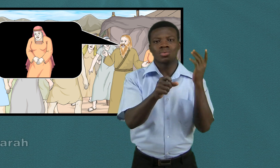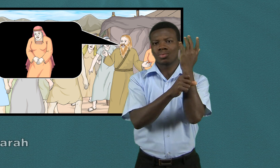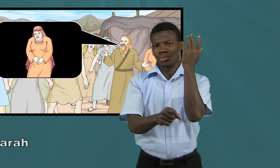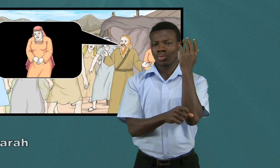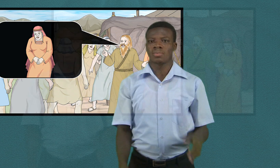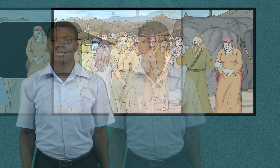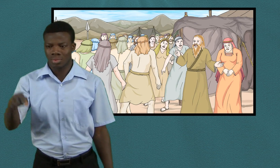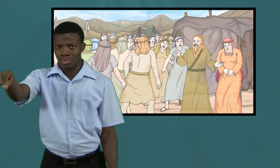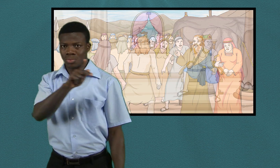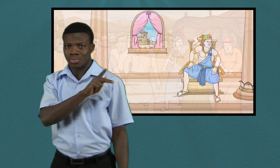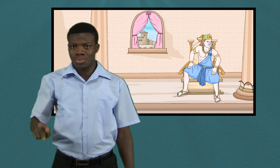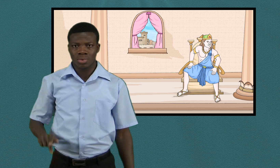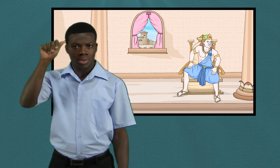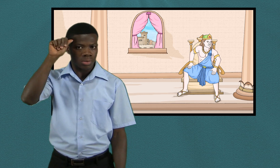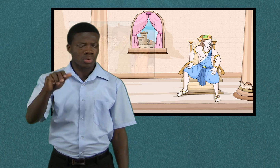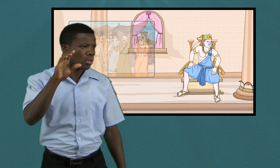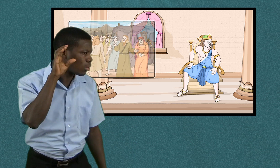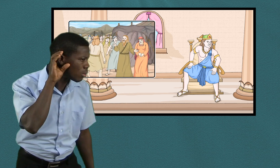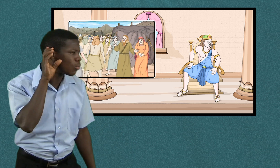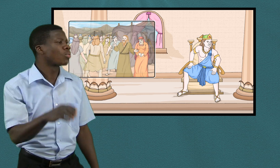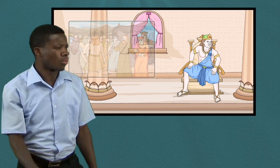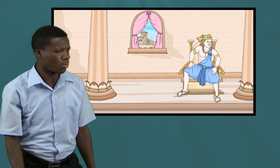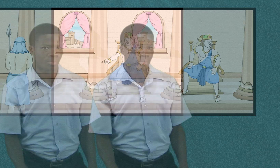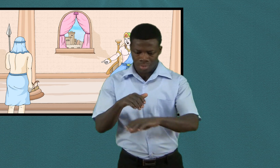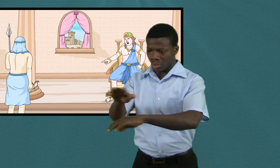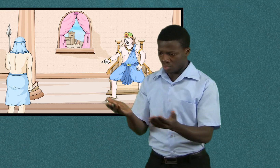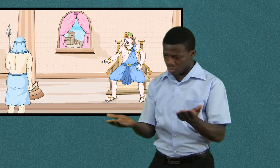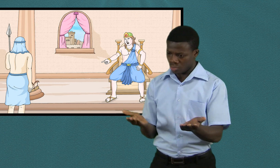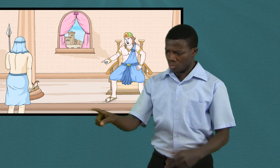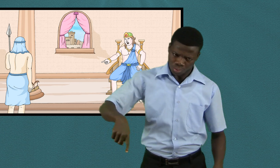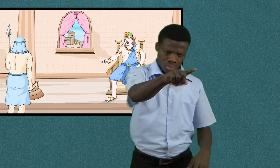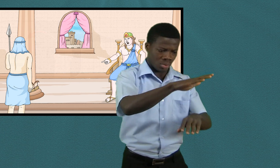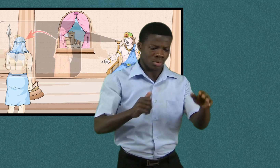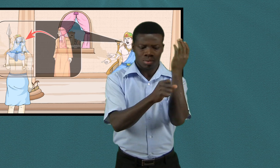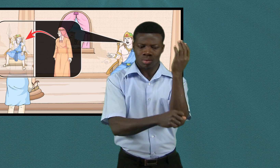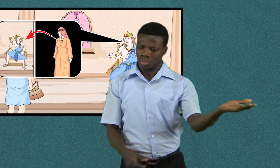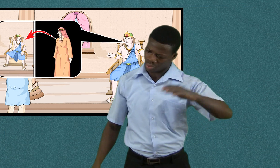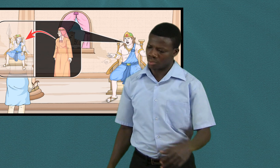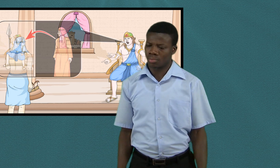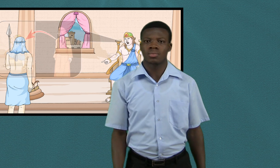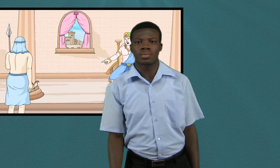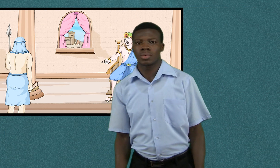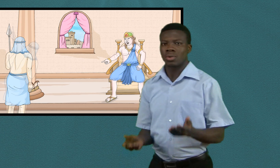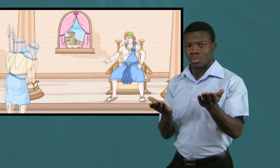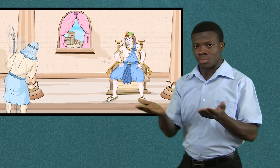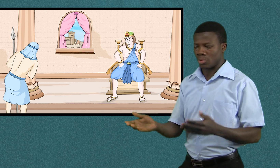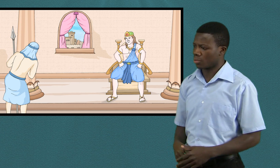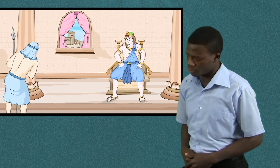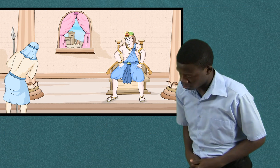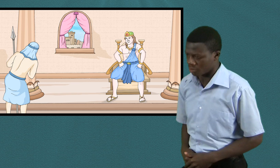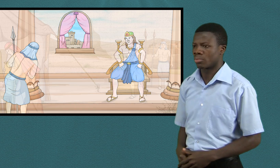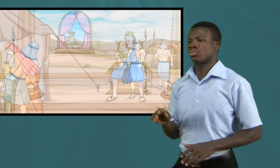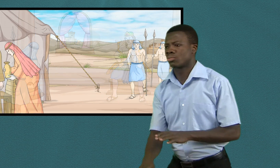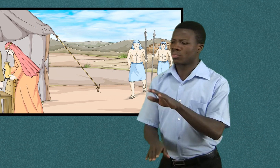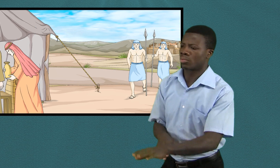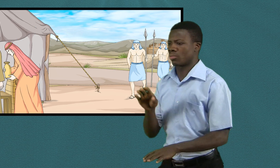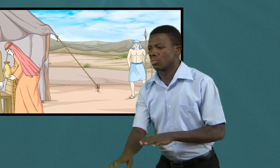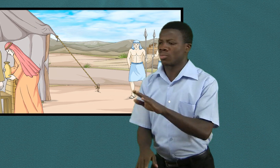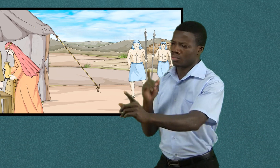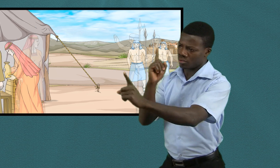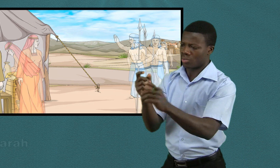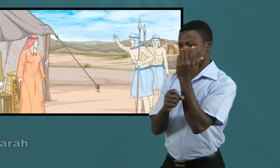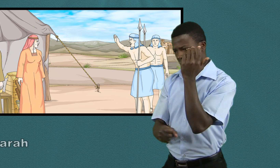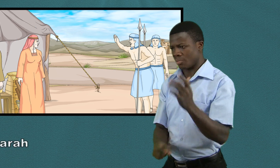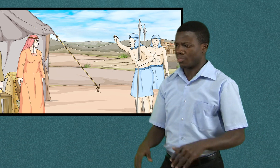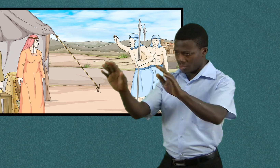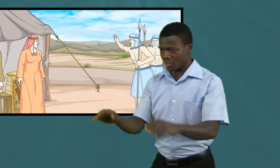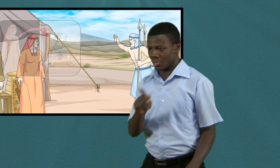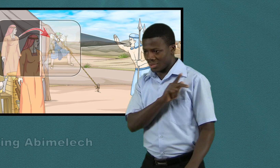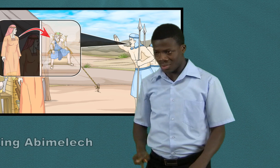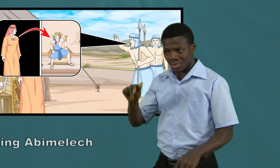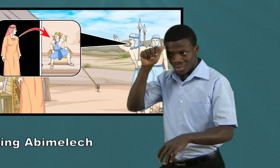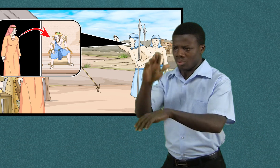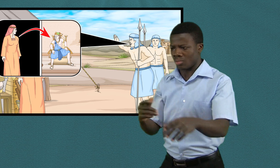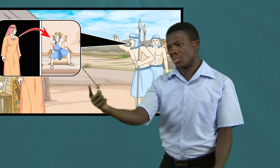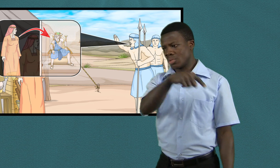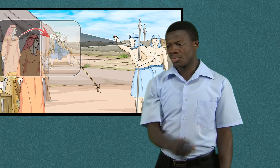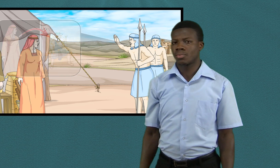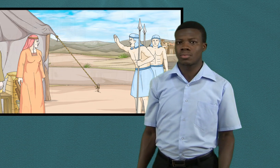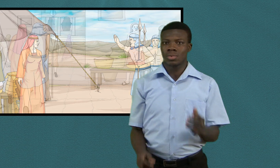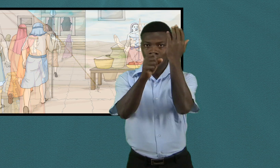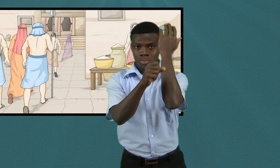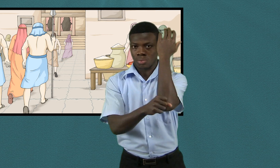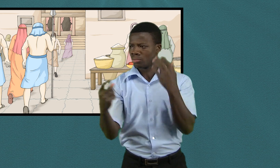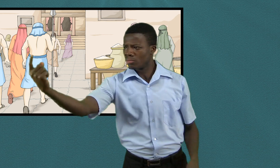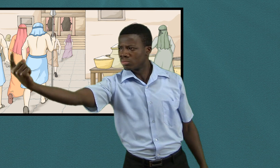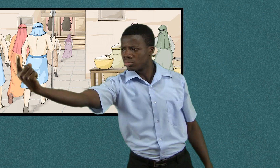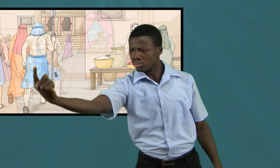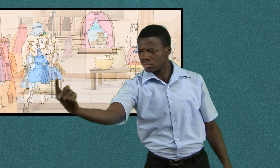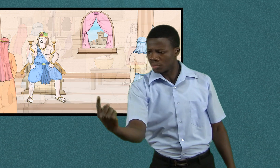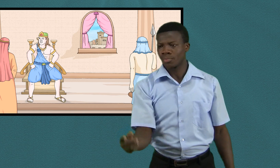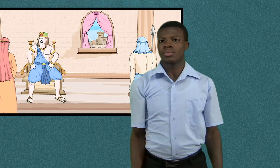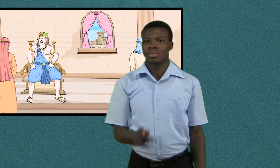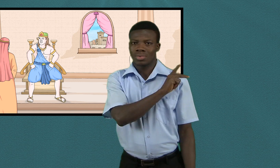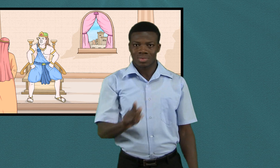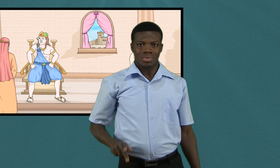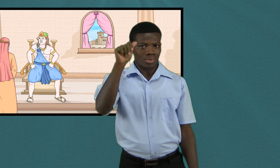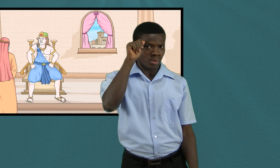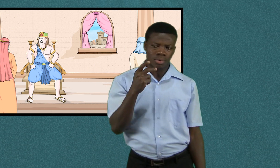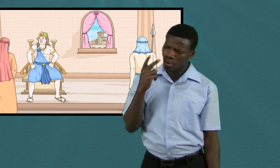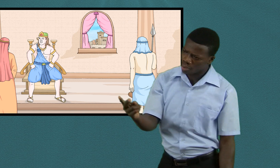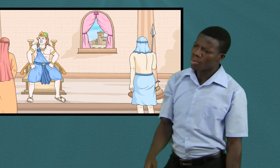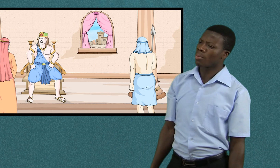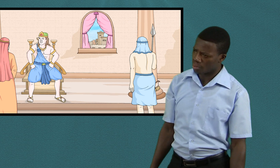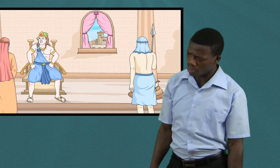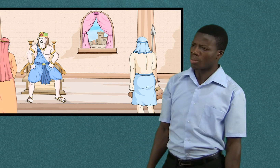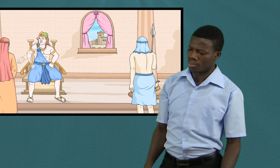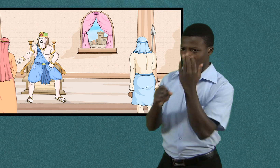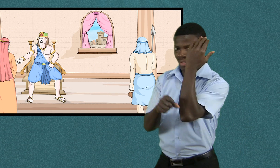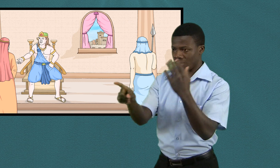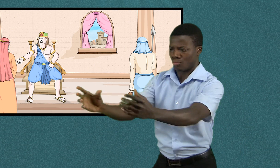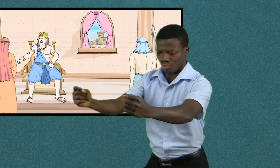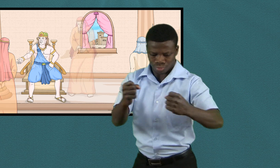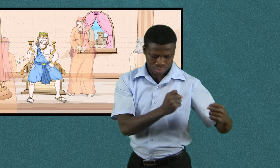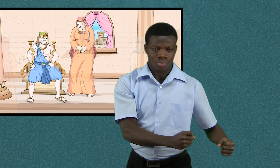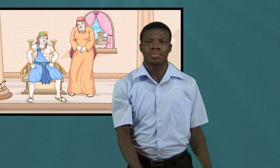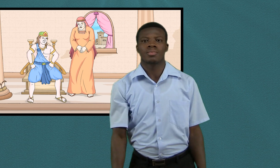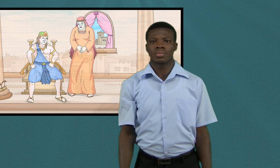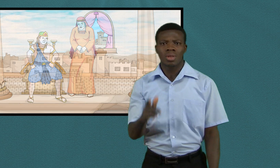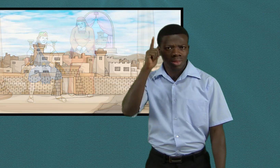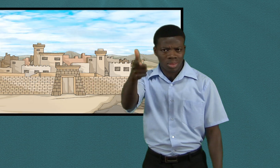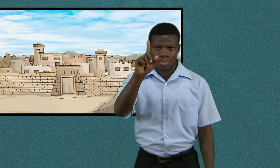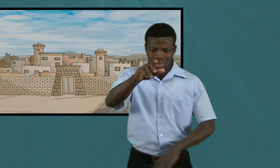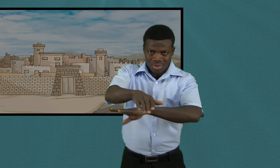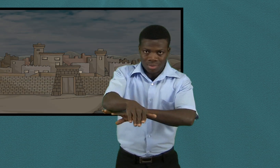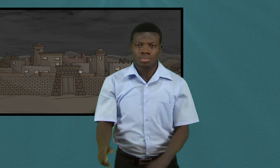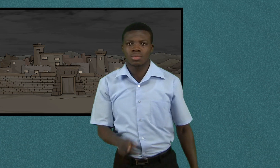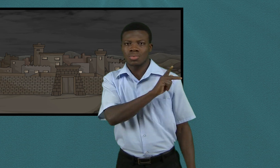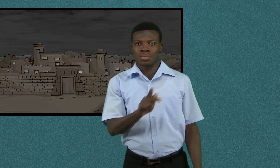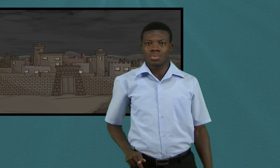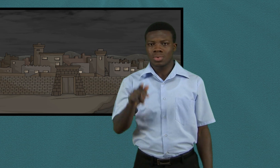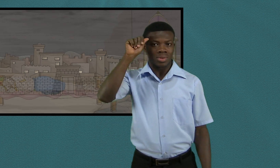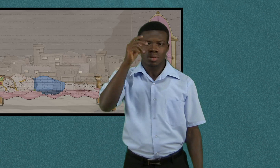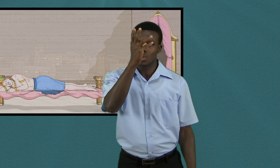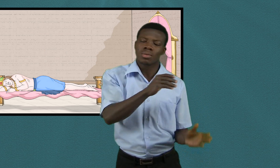So Abimelech king of Gerar had Sarah brought to him.